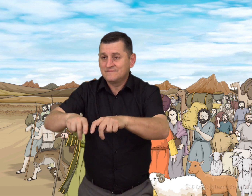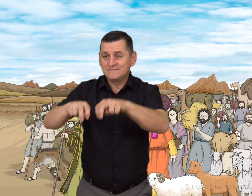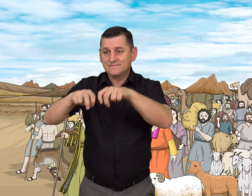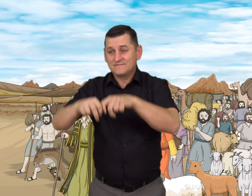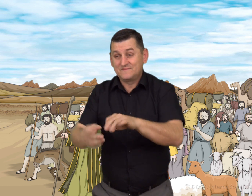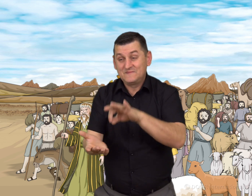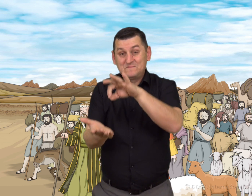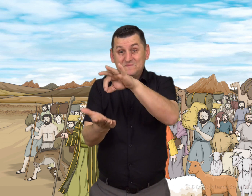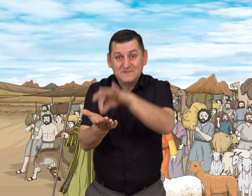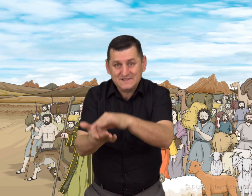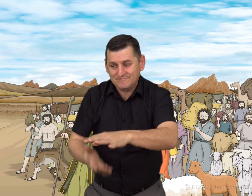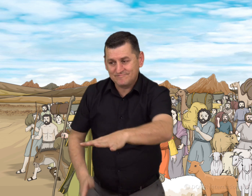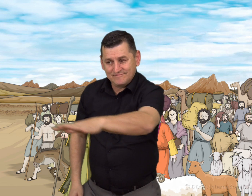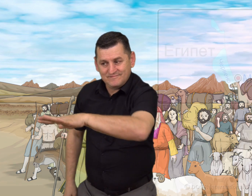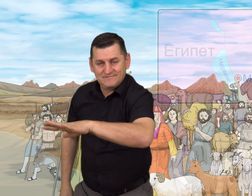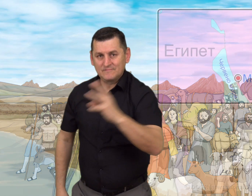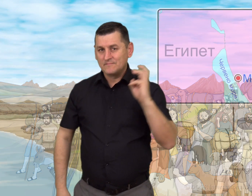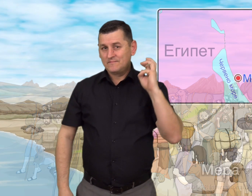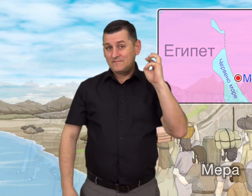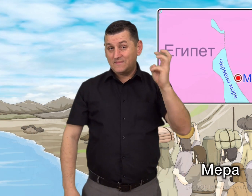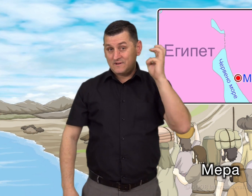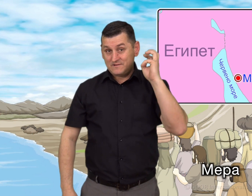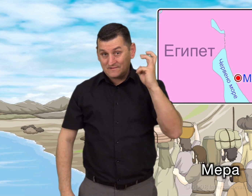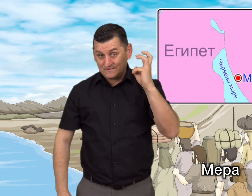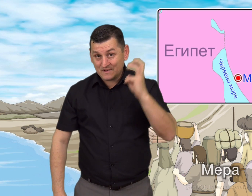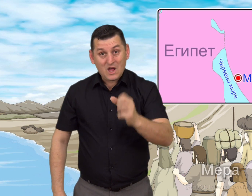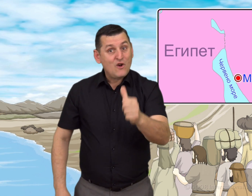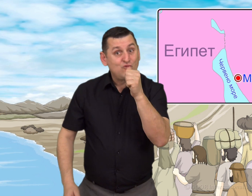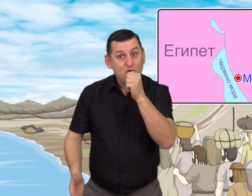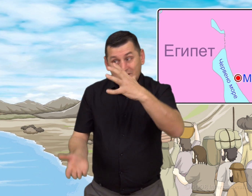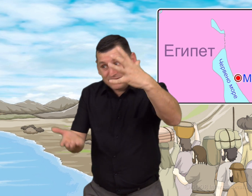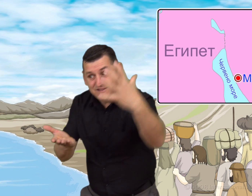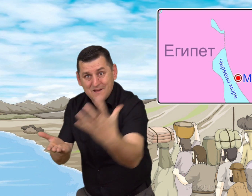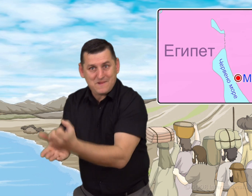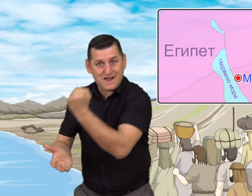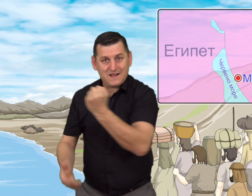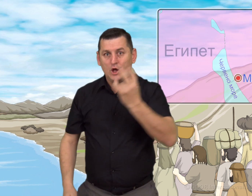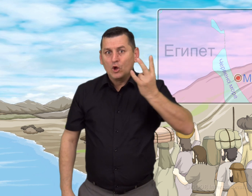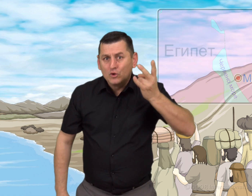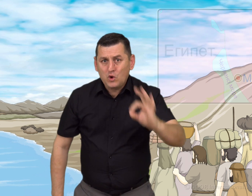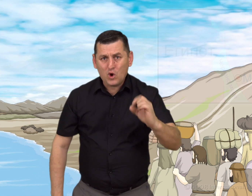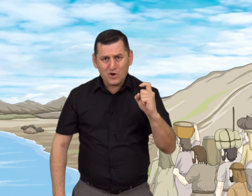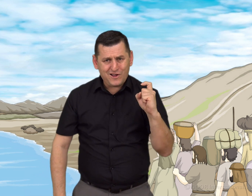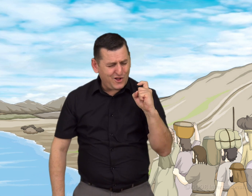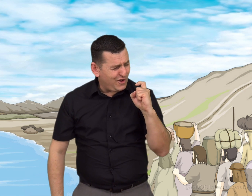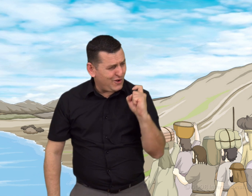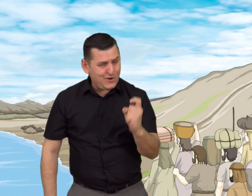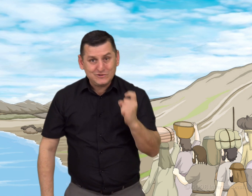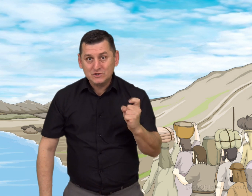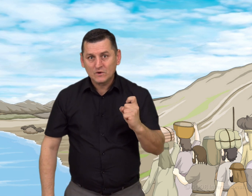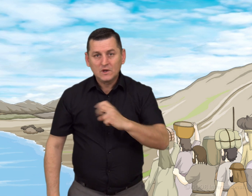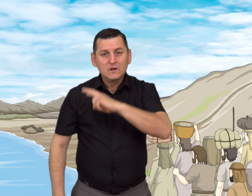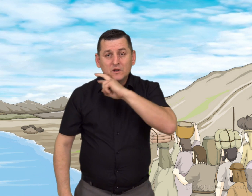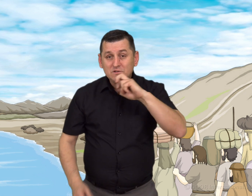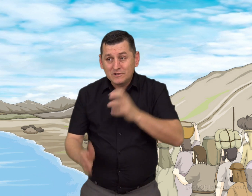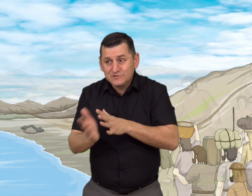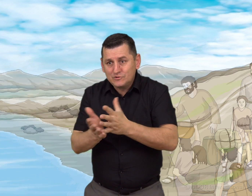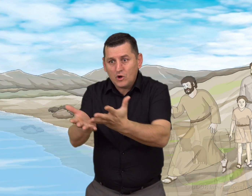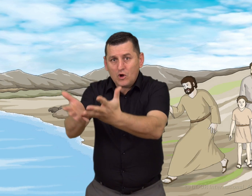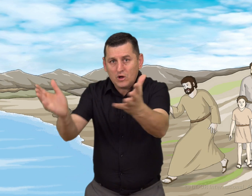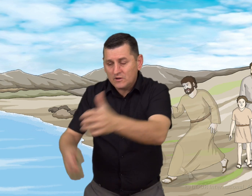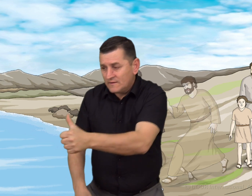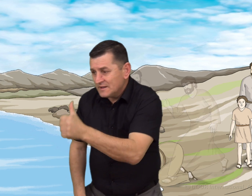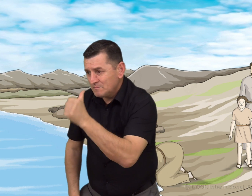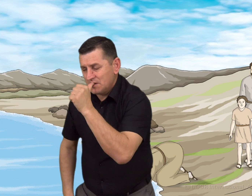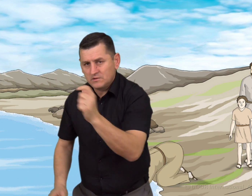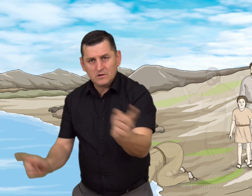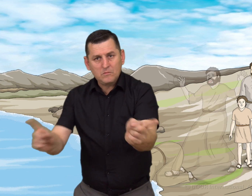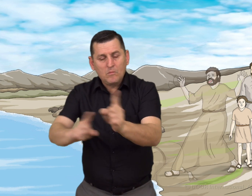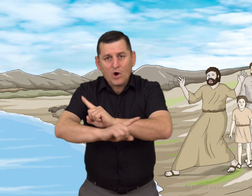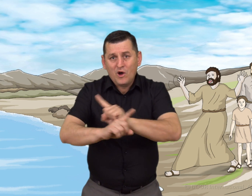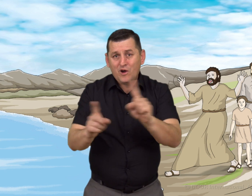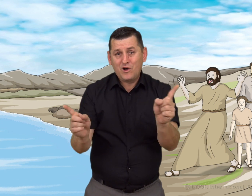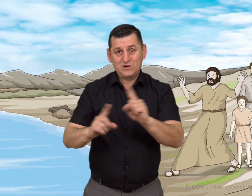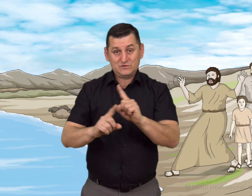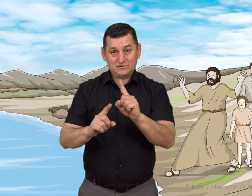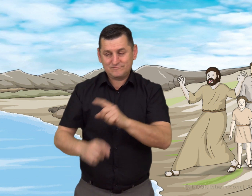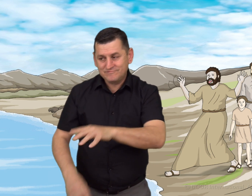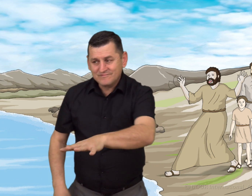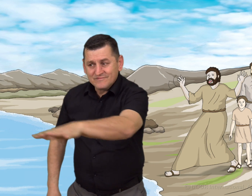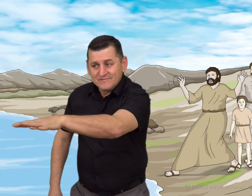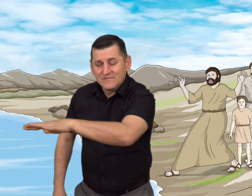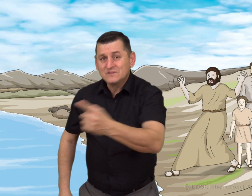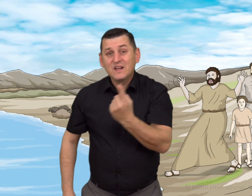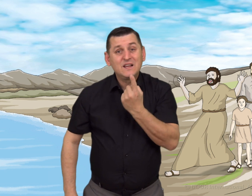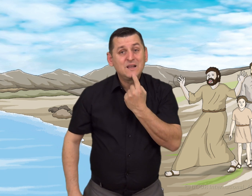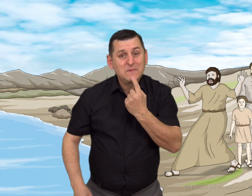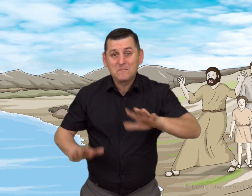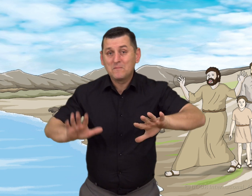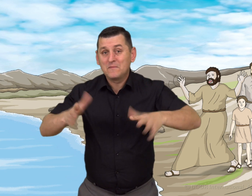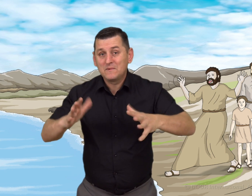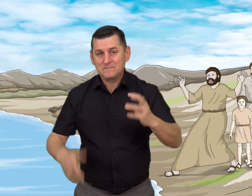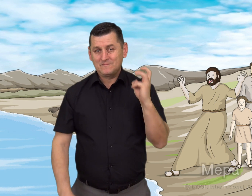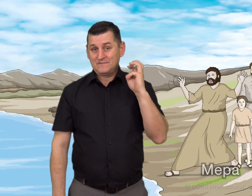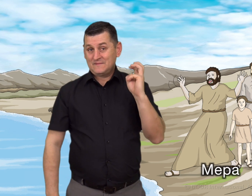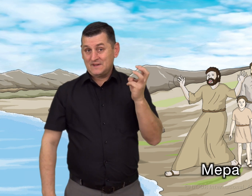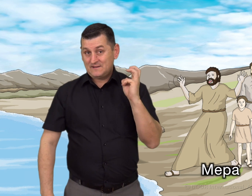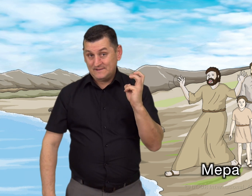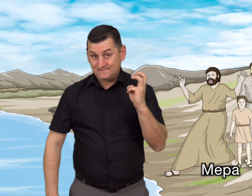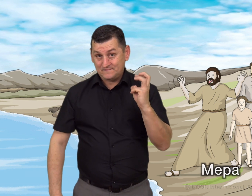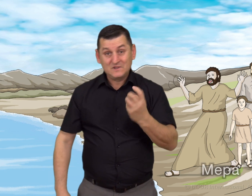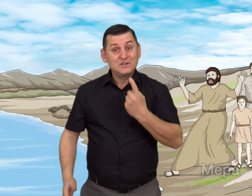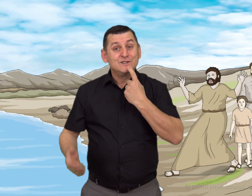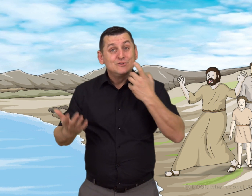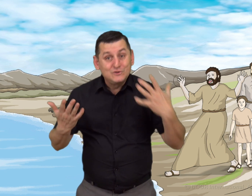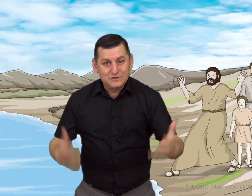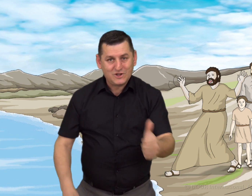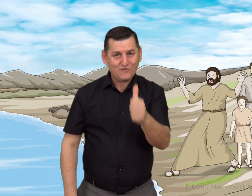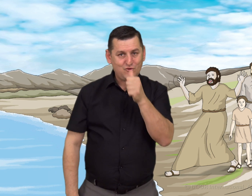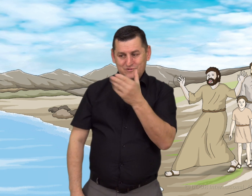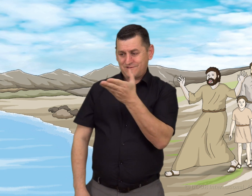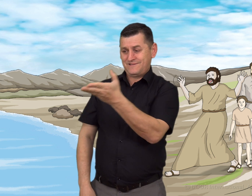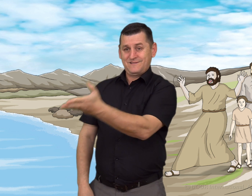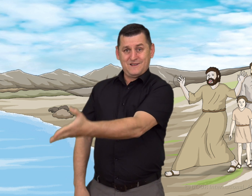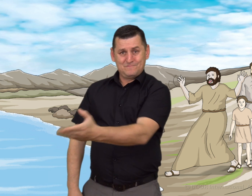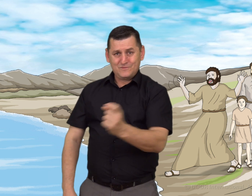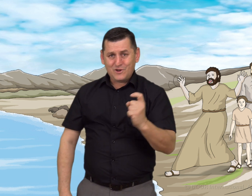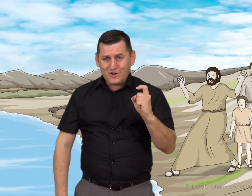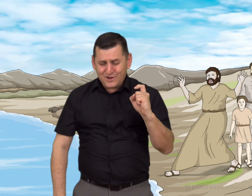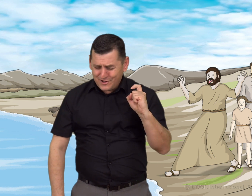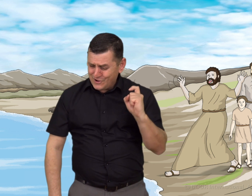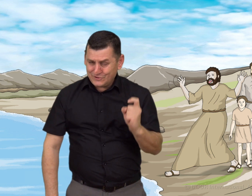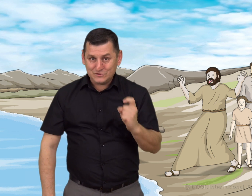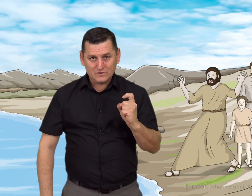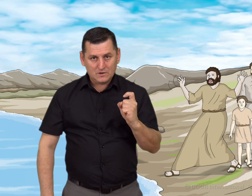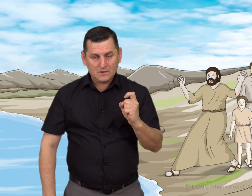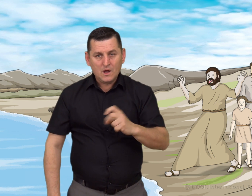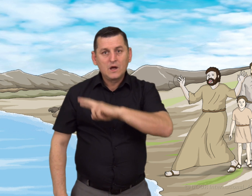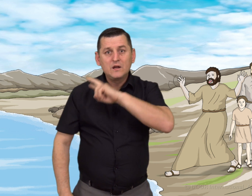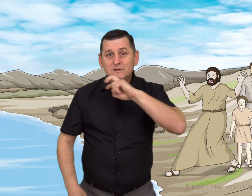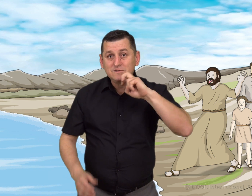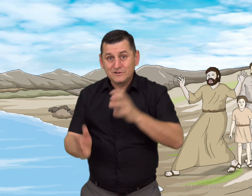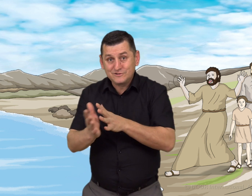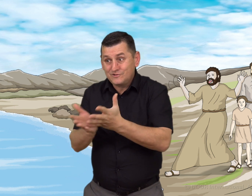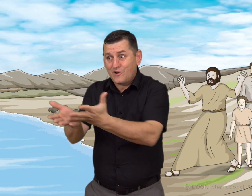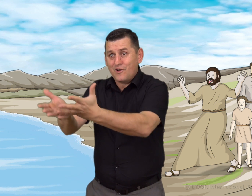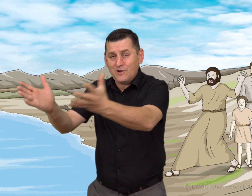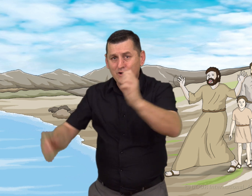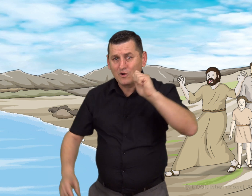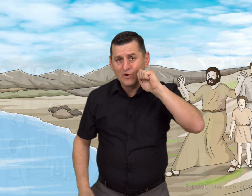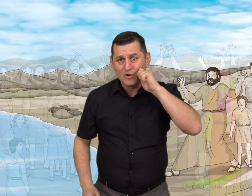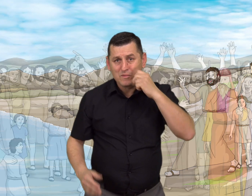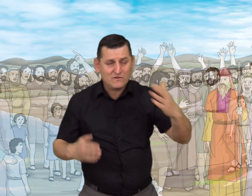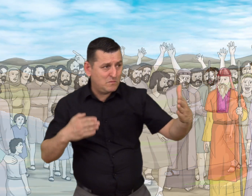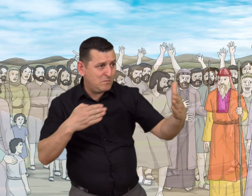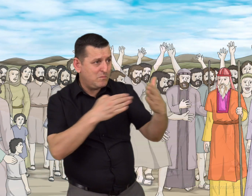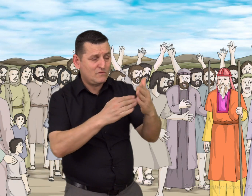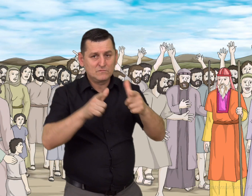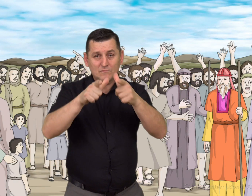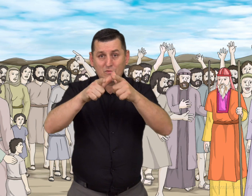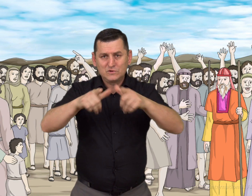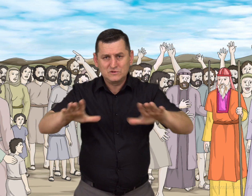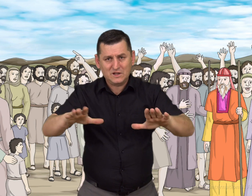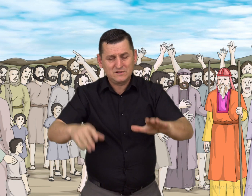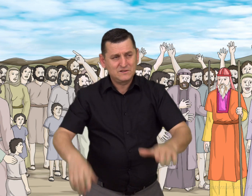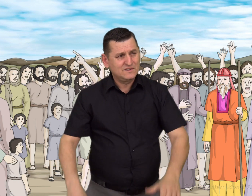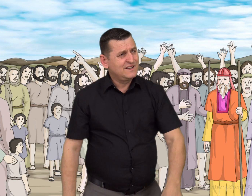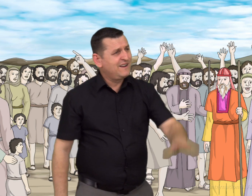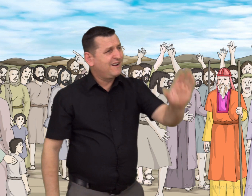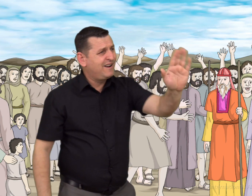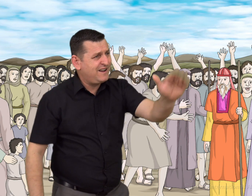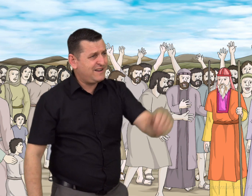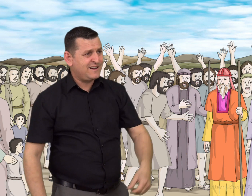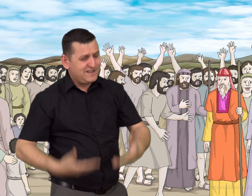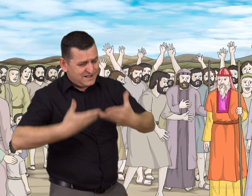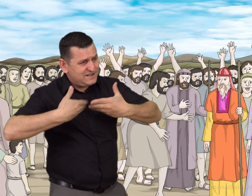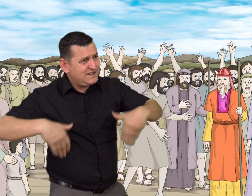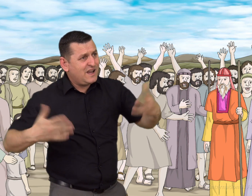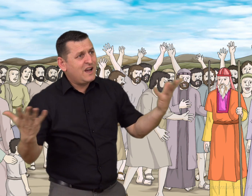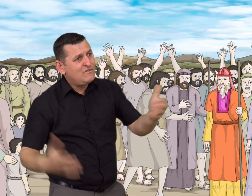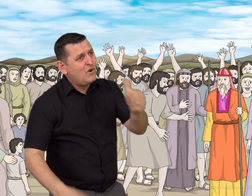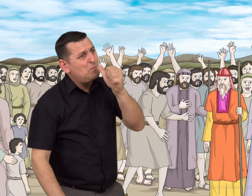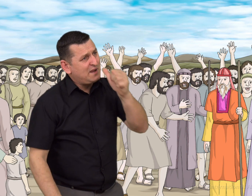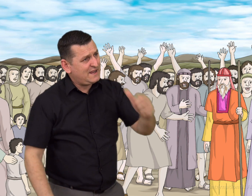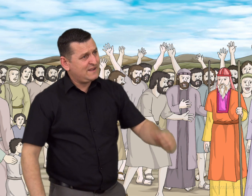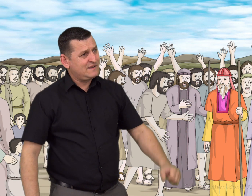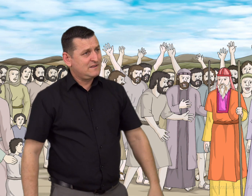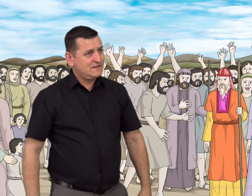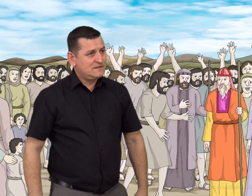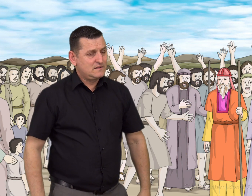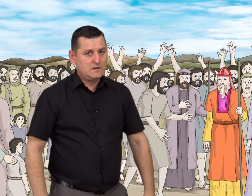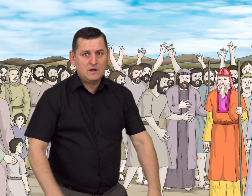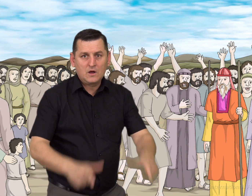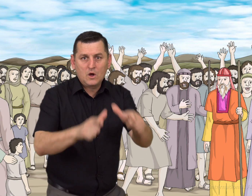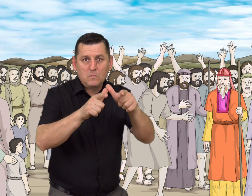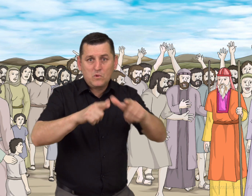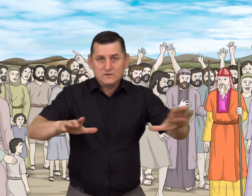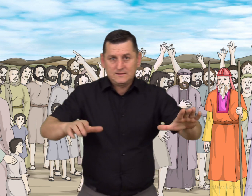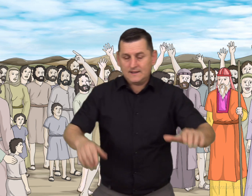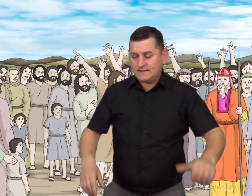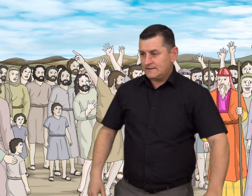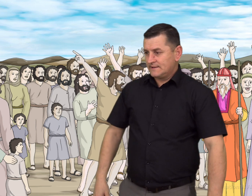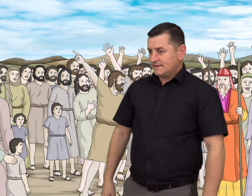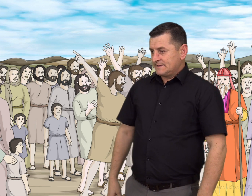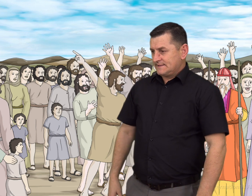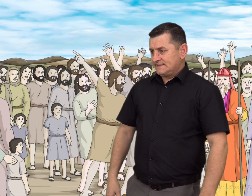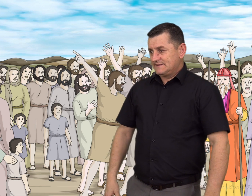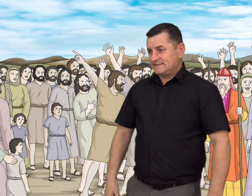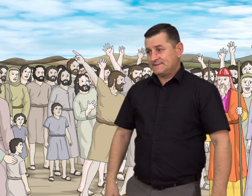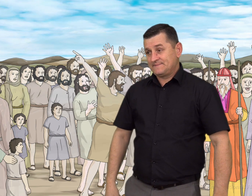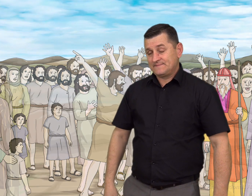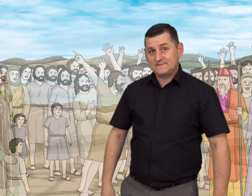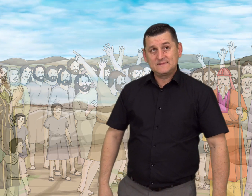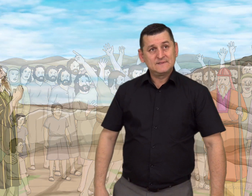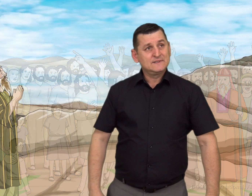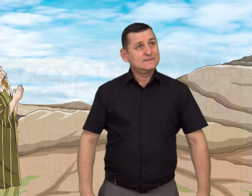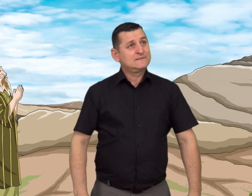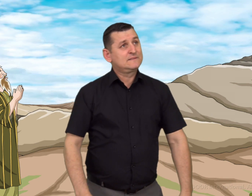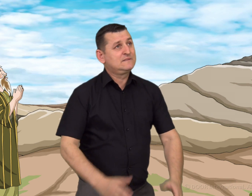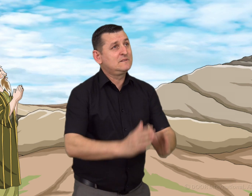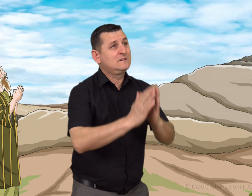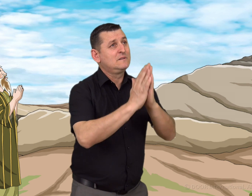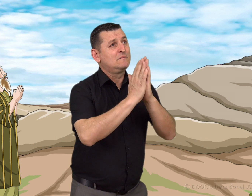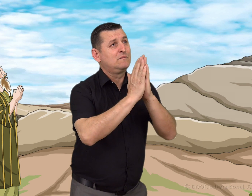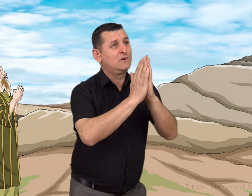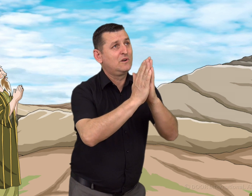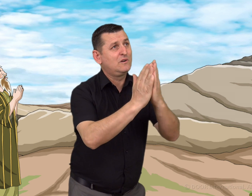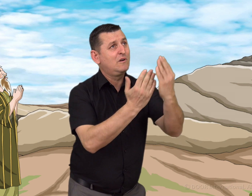And when they came to Marah, they could not drink the water there because it was bitter. (That is why it was named Marah.) So the people grumbled against Moses, saying, “What are we to drink?”